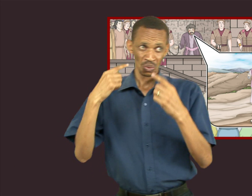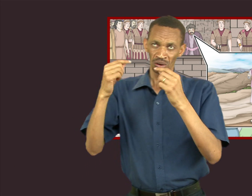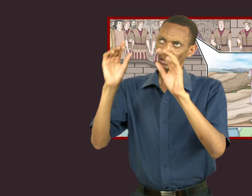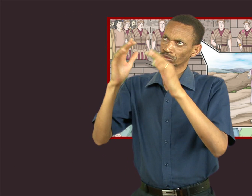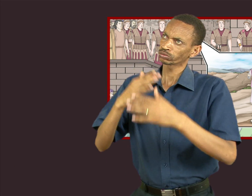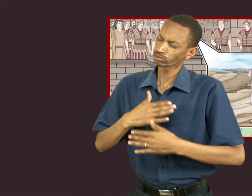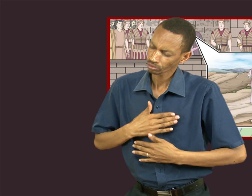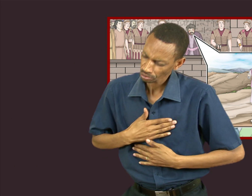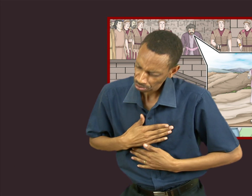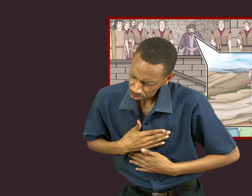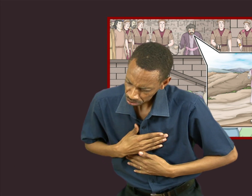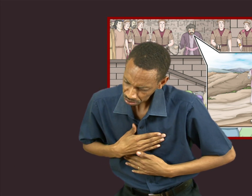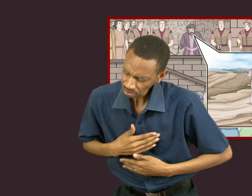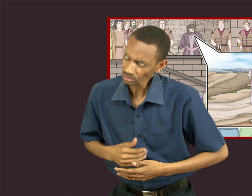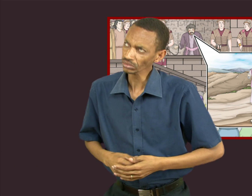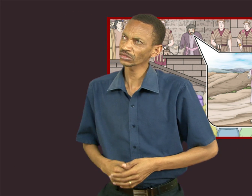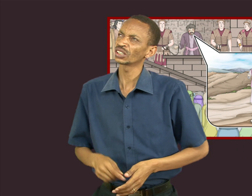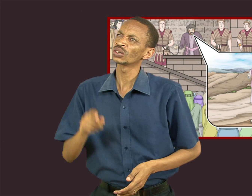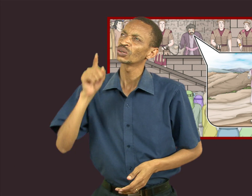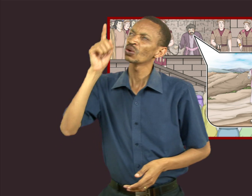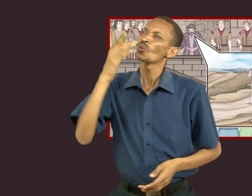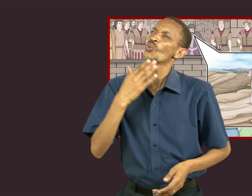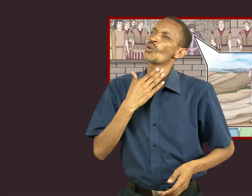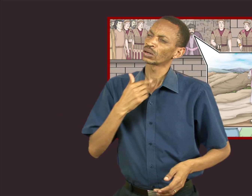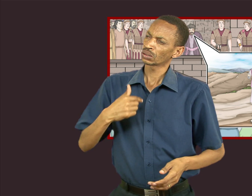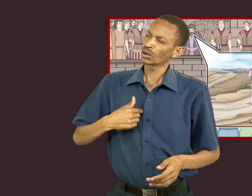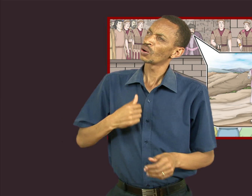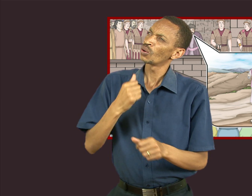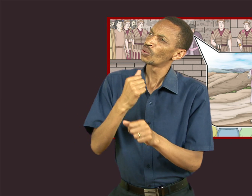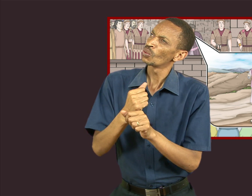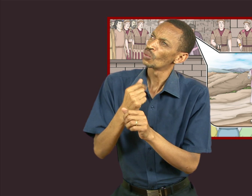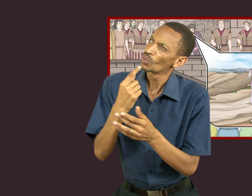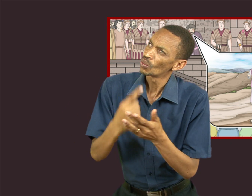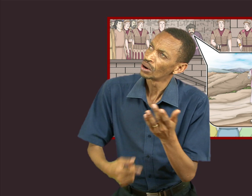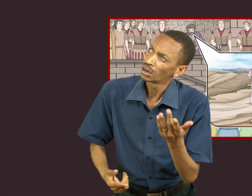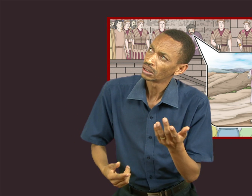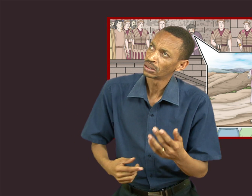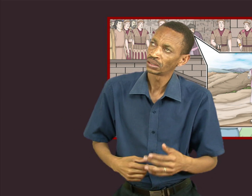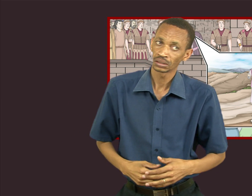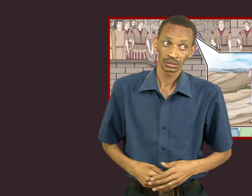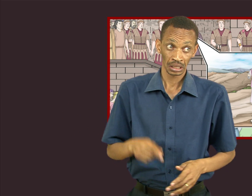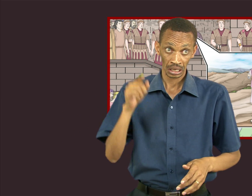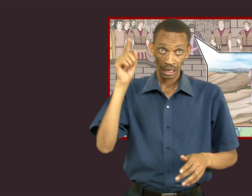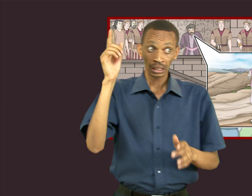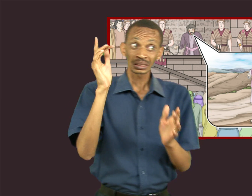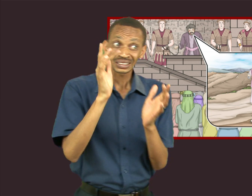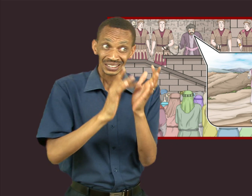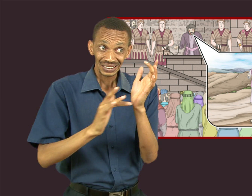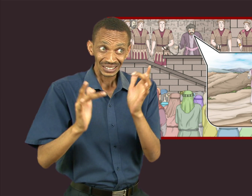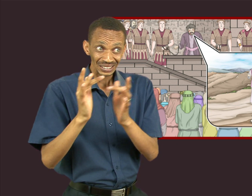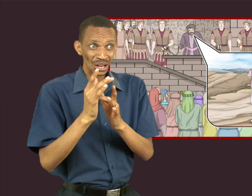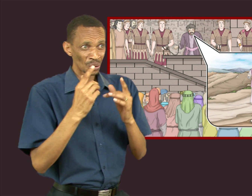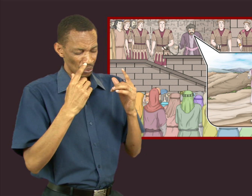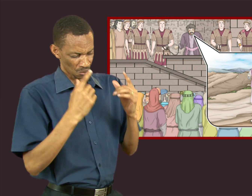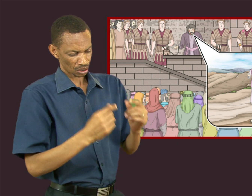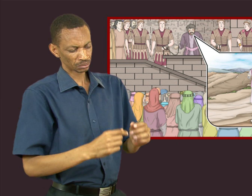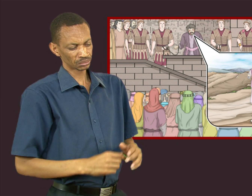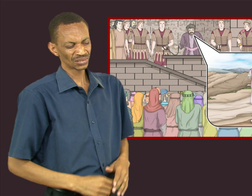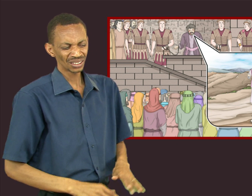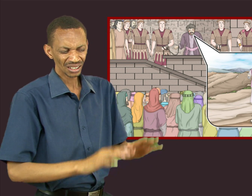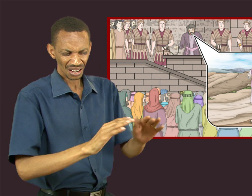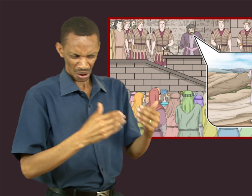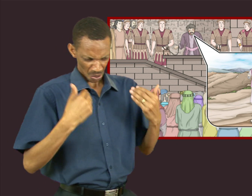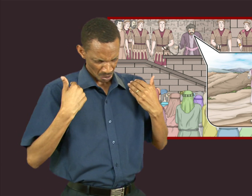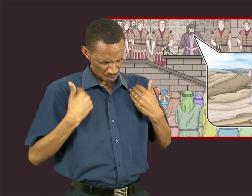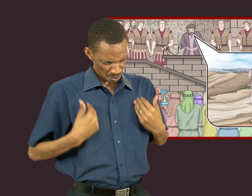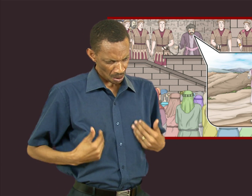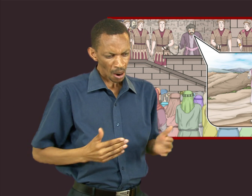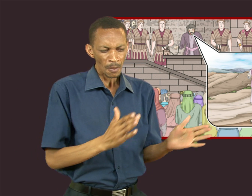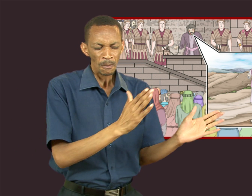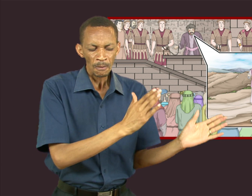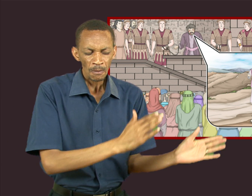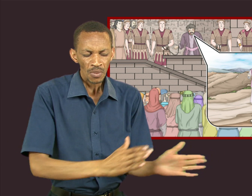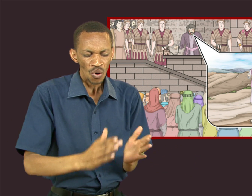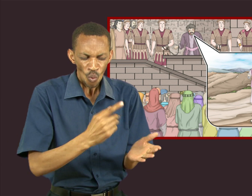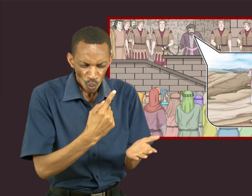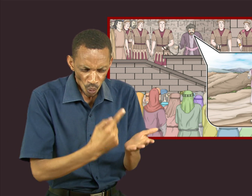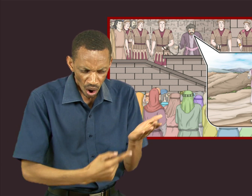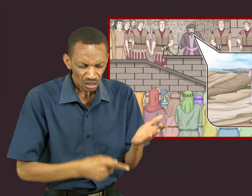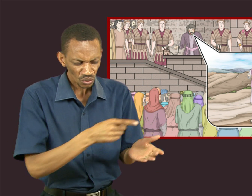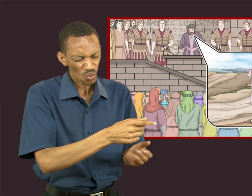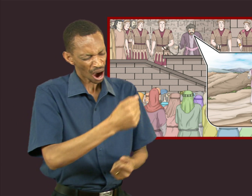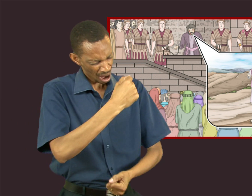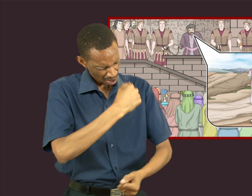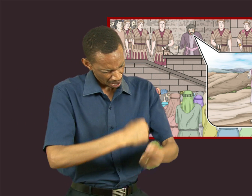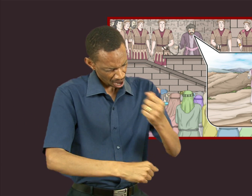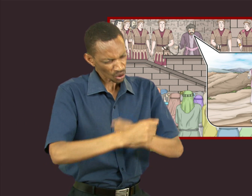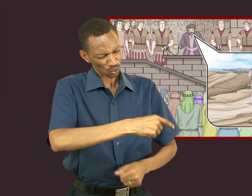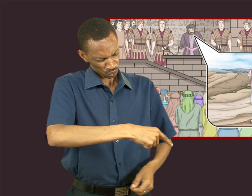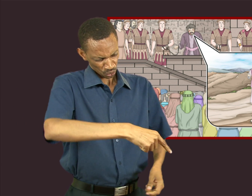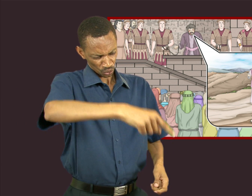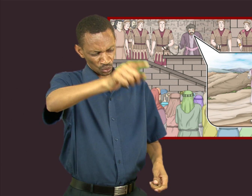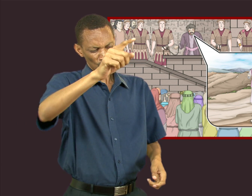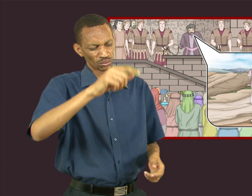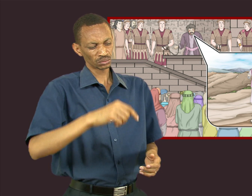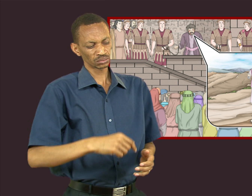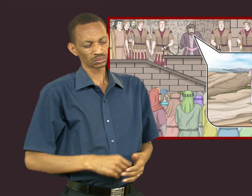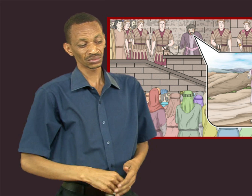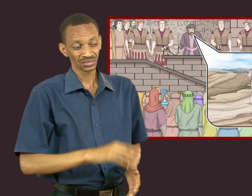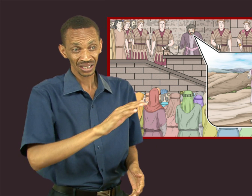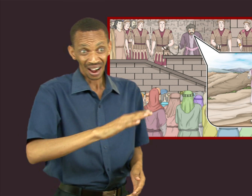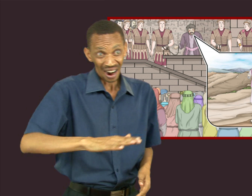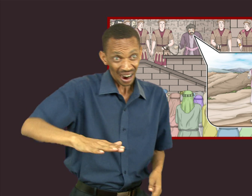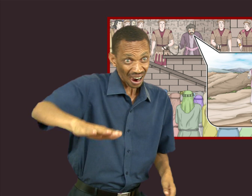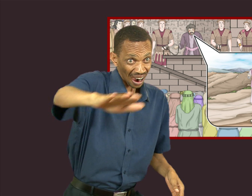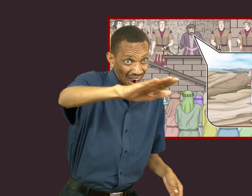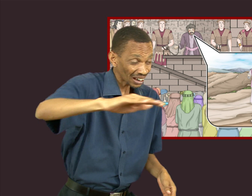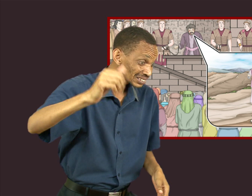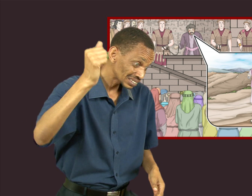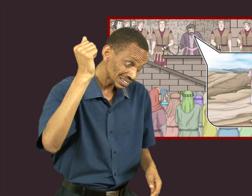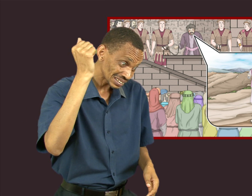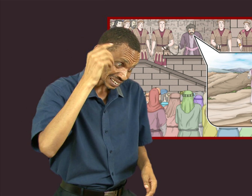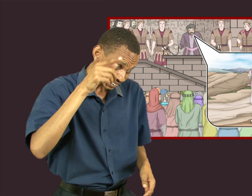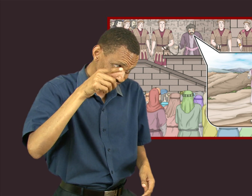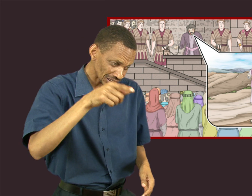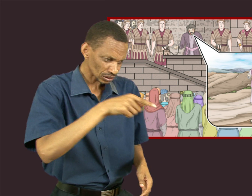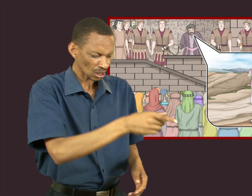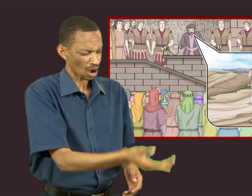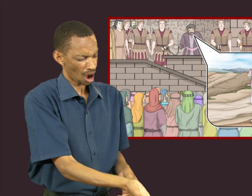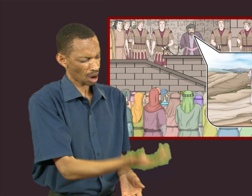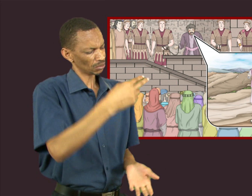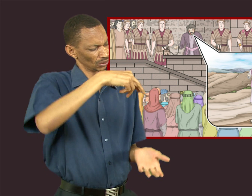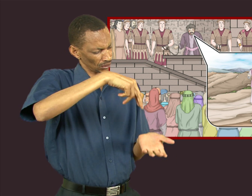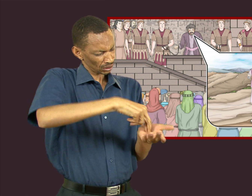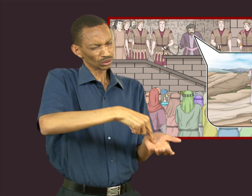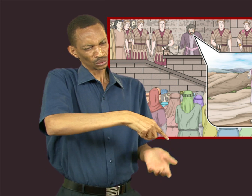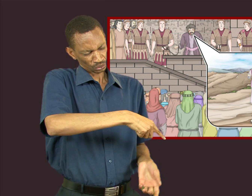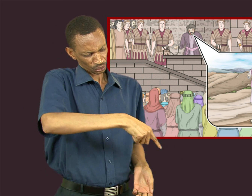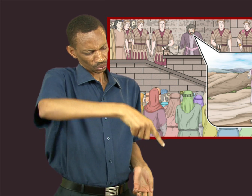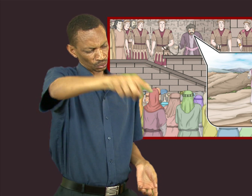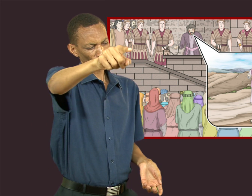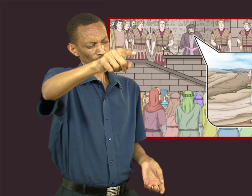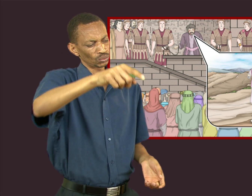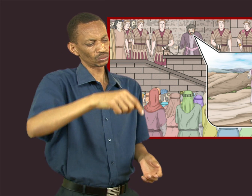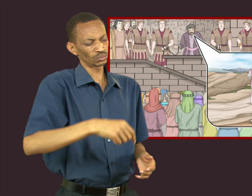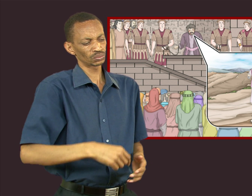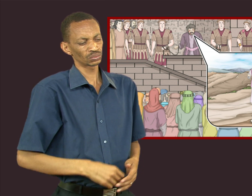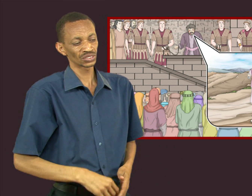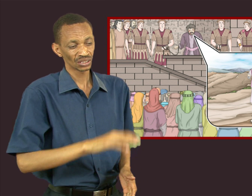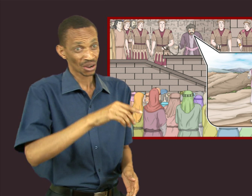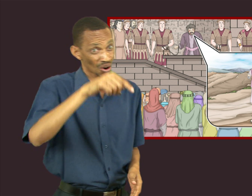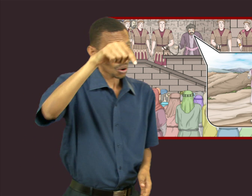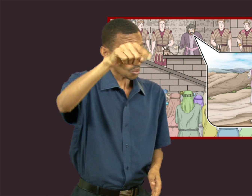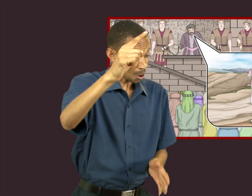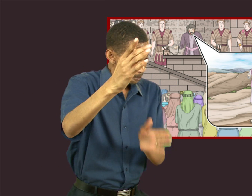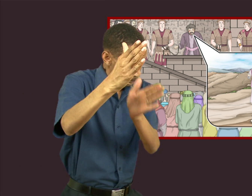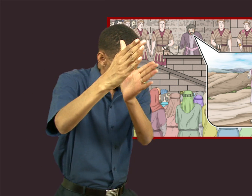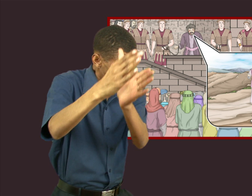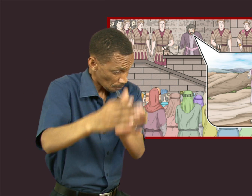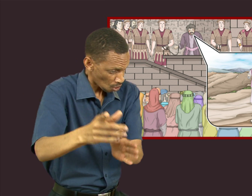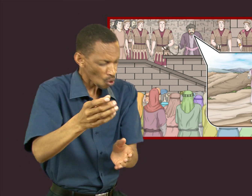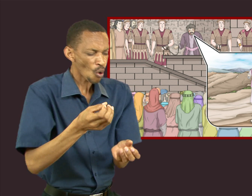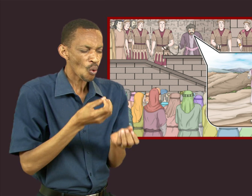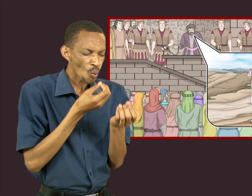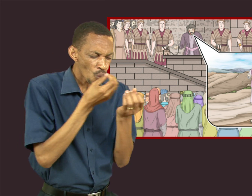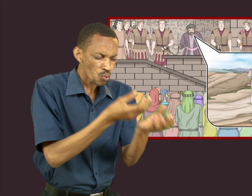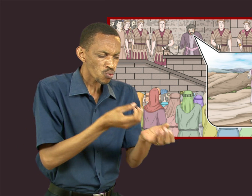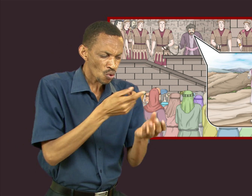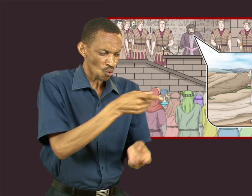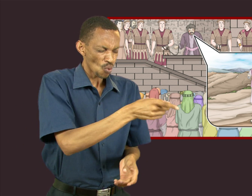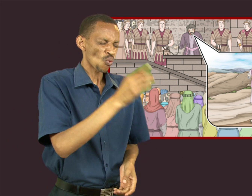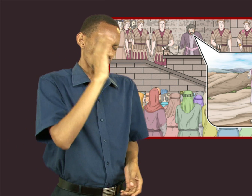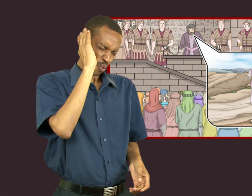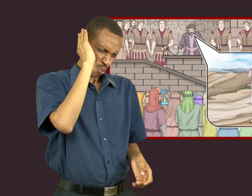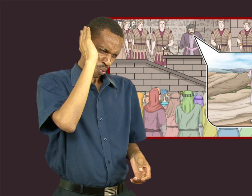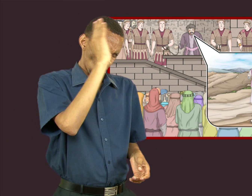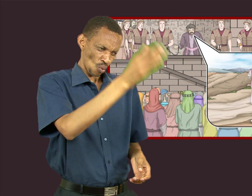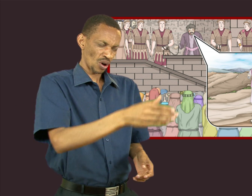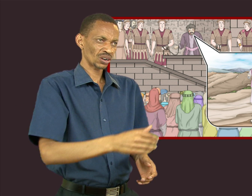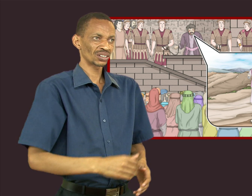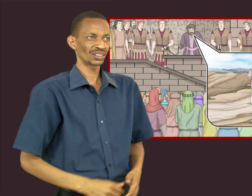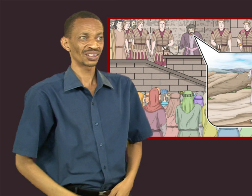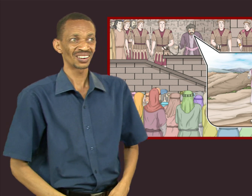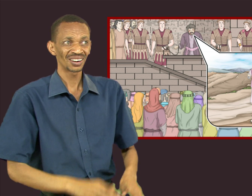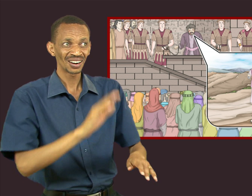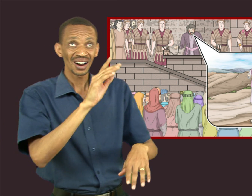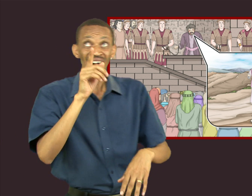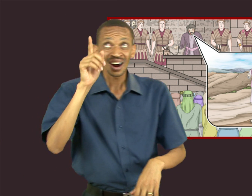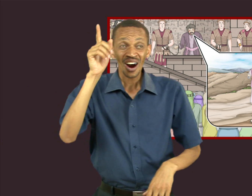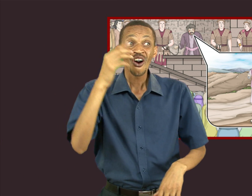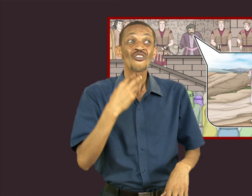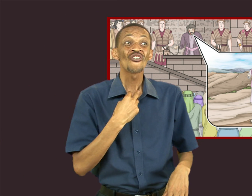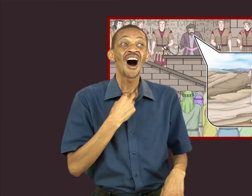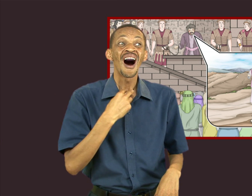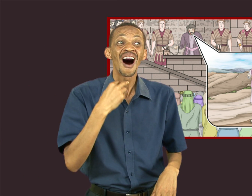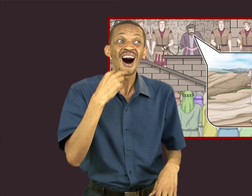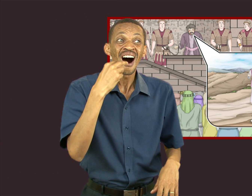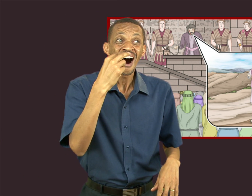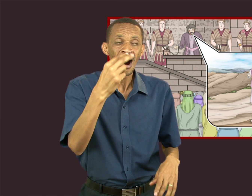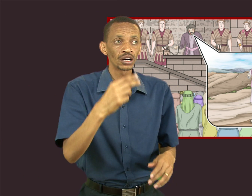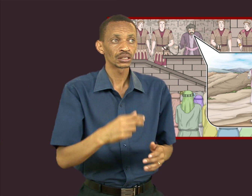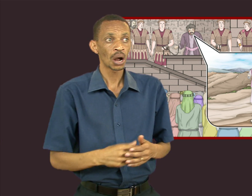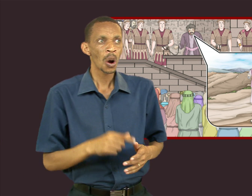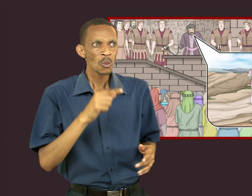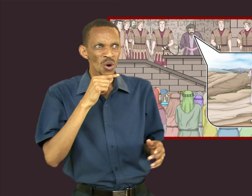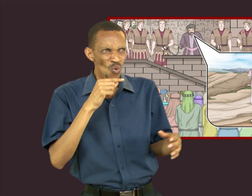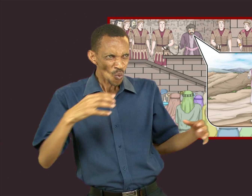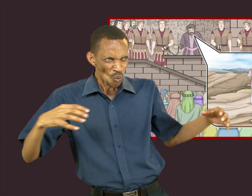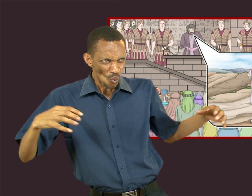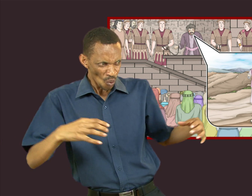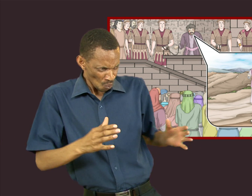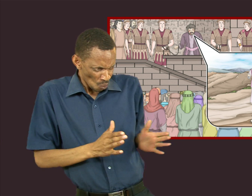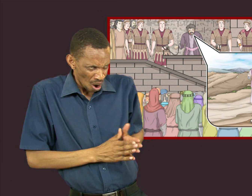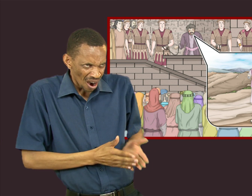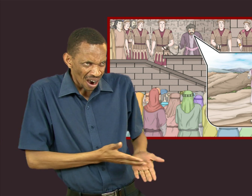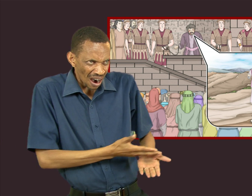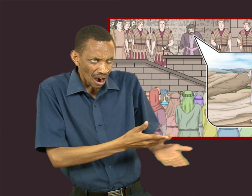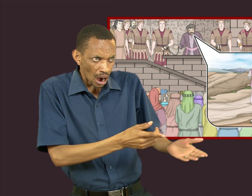My companions saw the light, but they could not understand the voice of the One speaking to me.